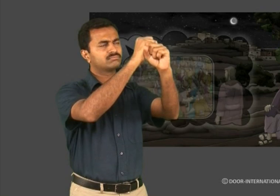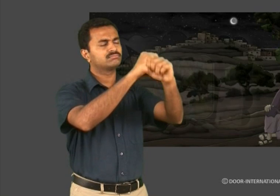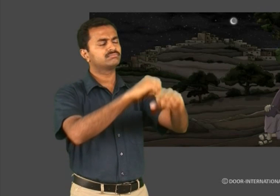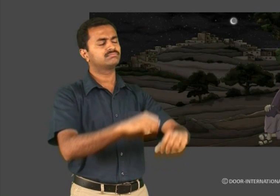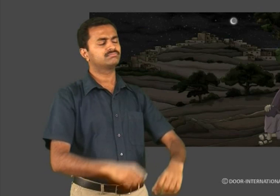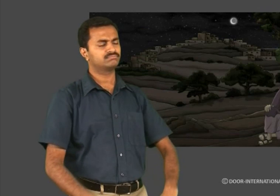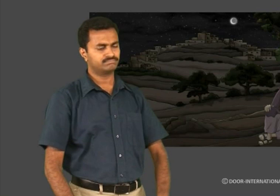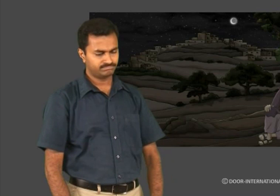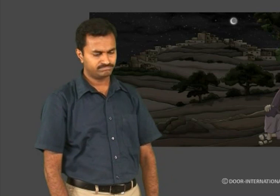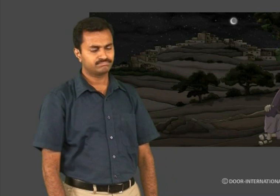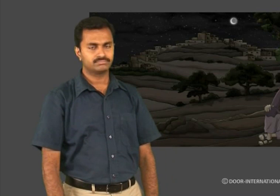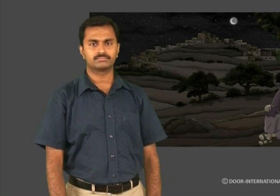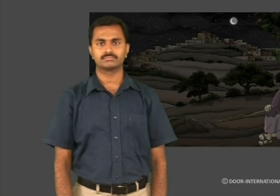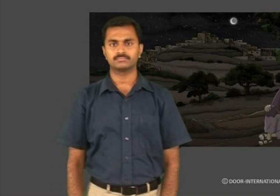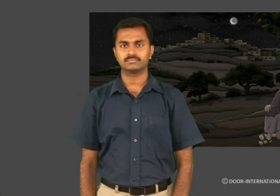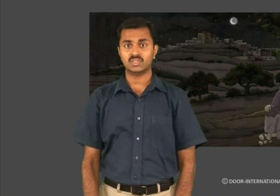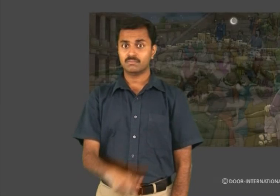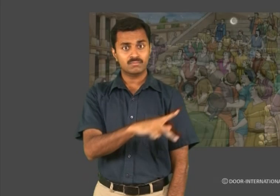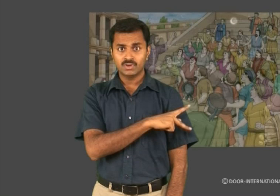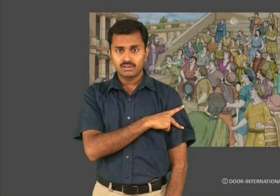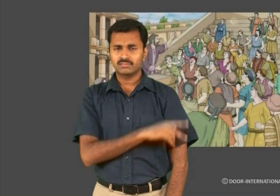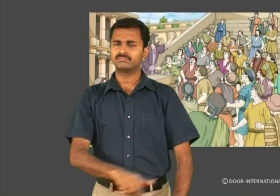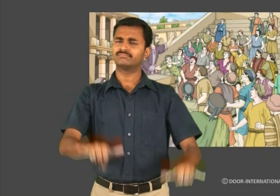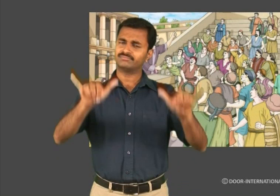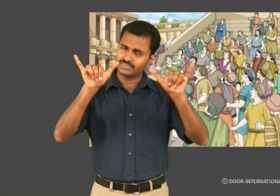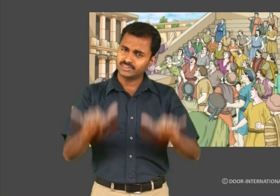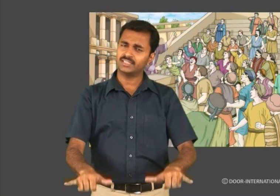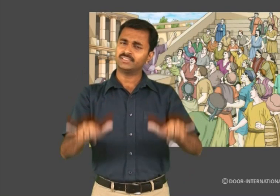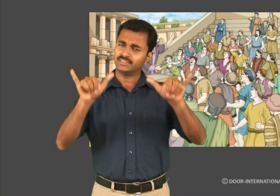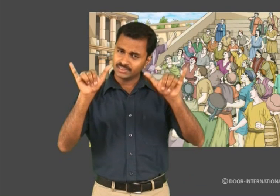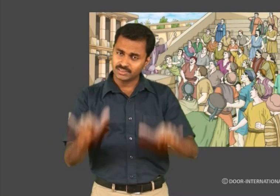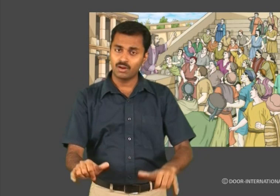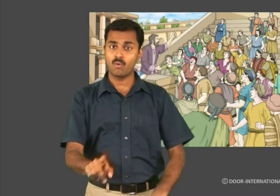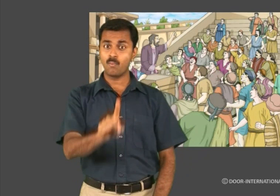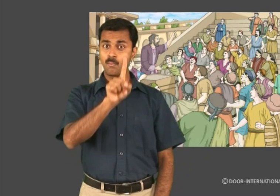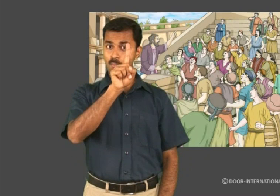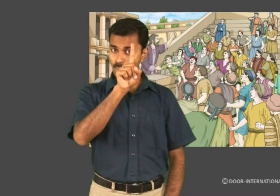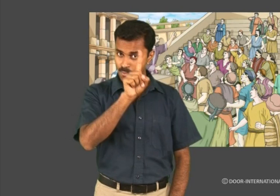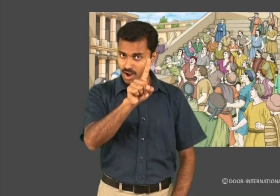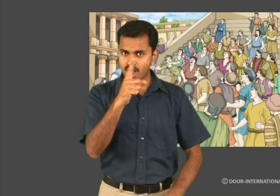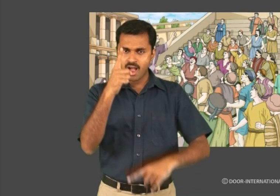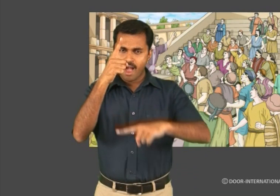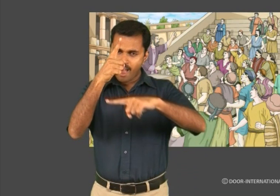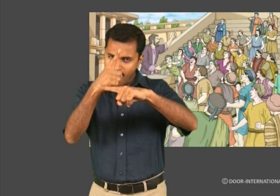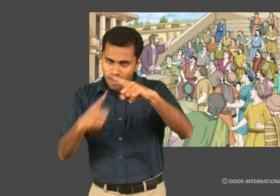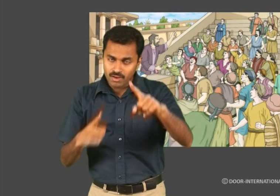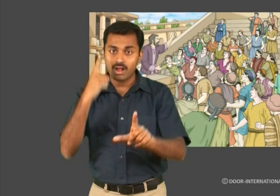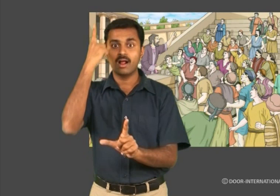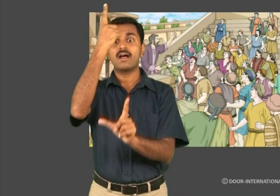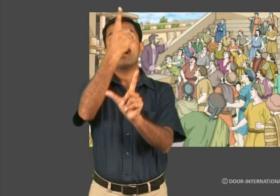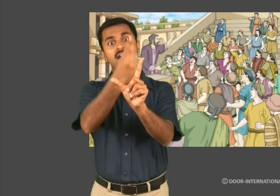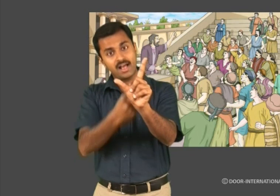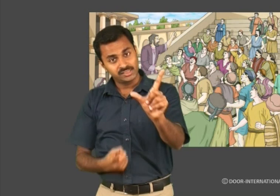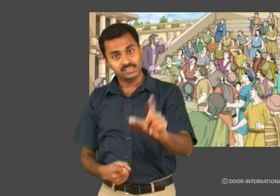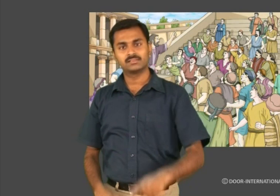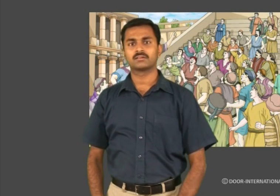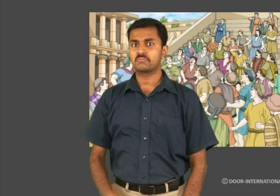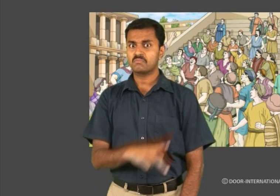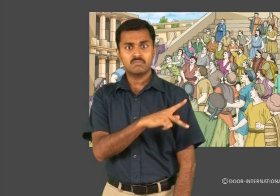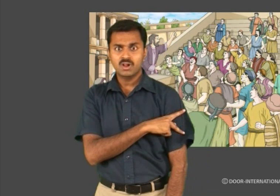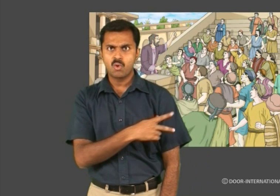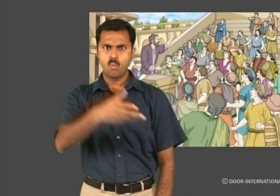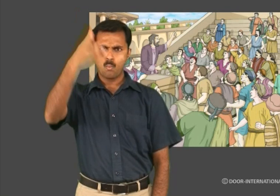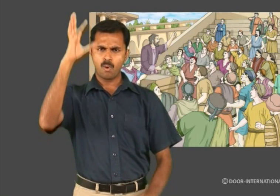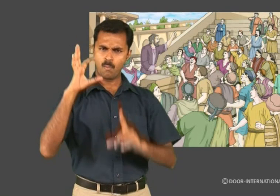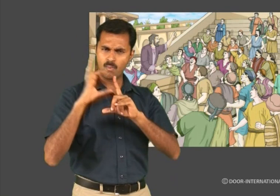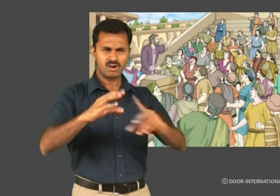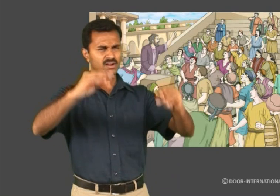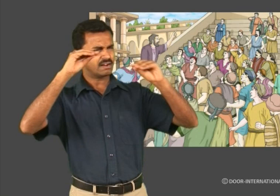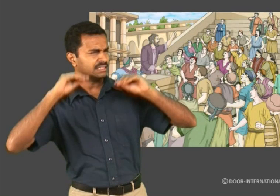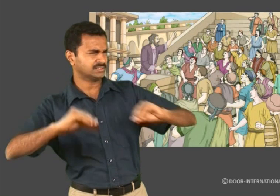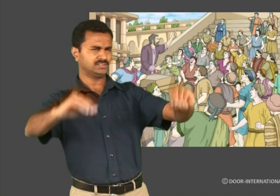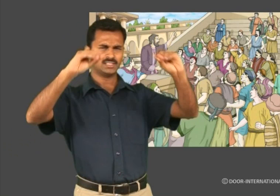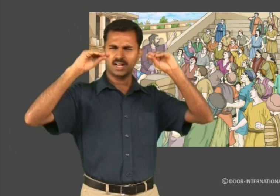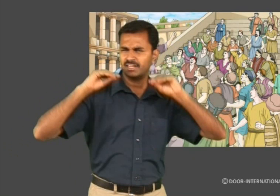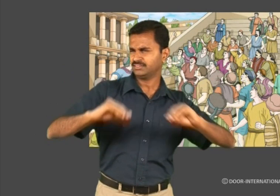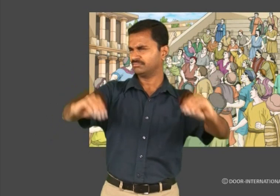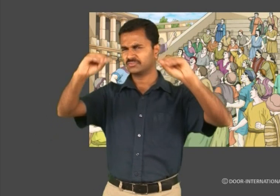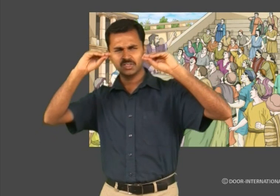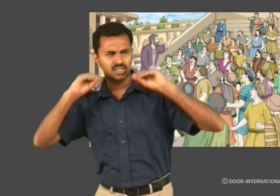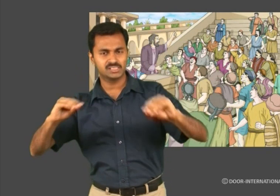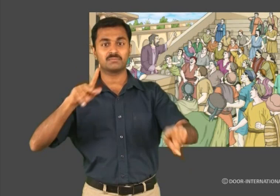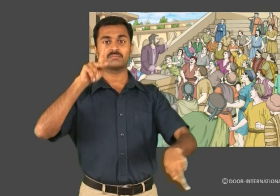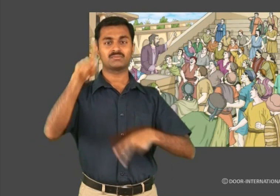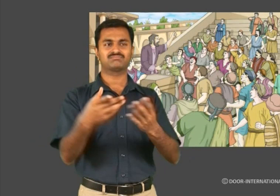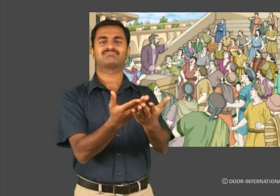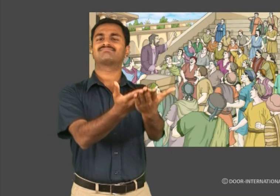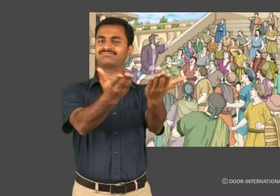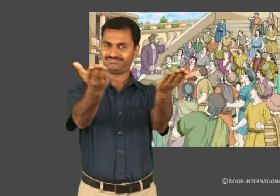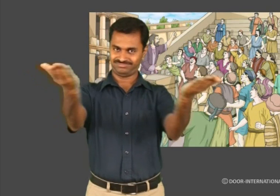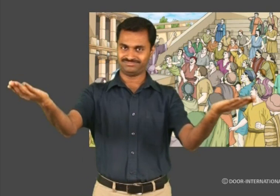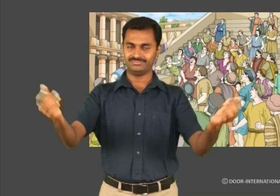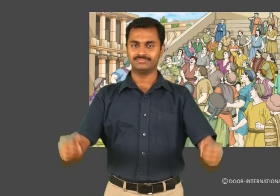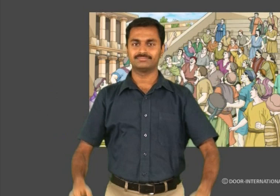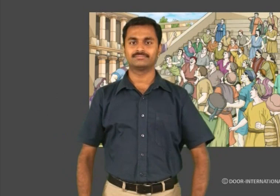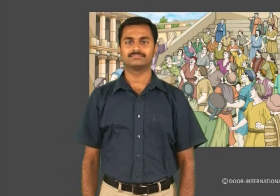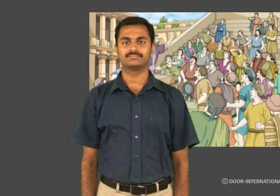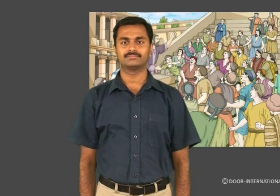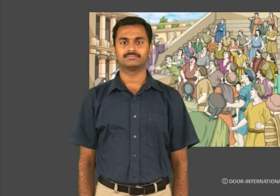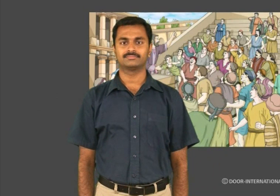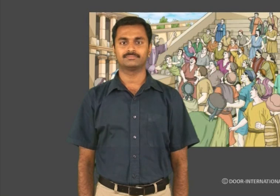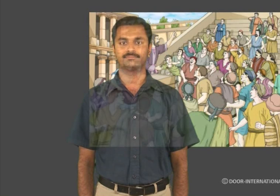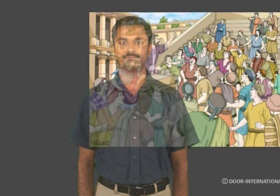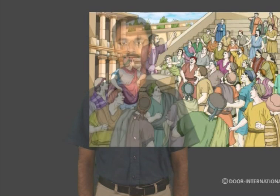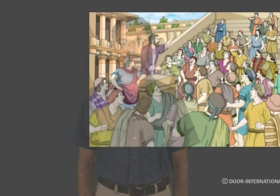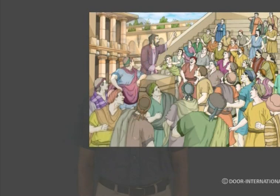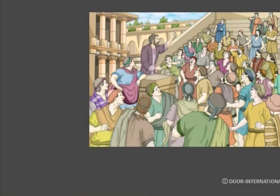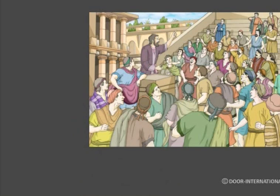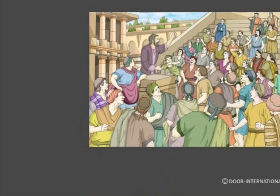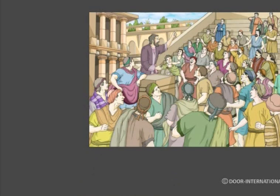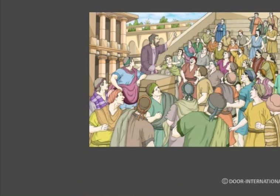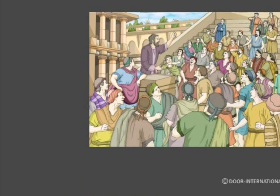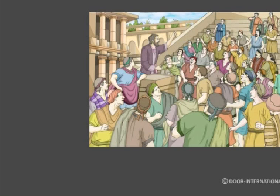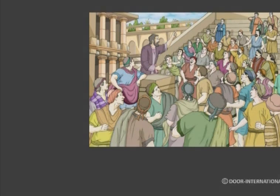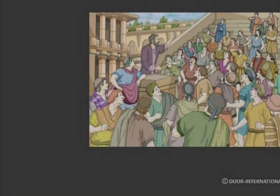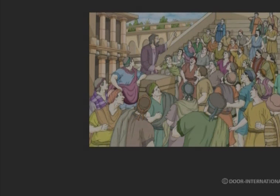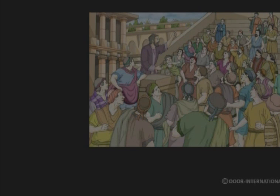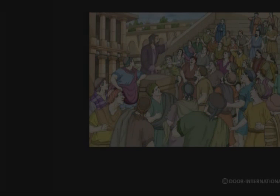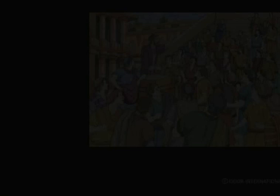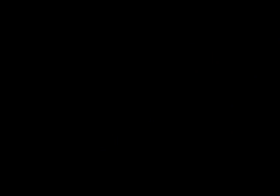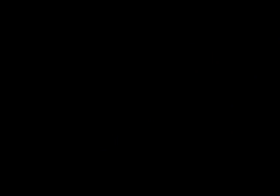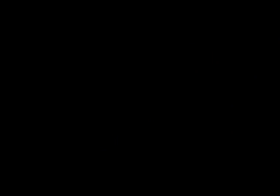So Paul stayed for a year and a half, teaching the word of God among the Corinthians.